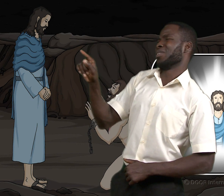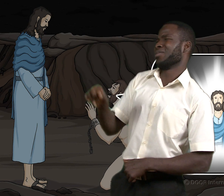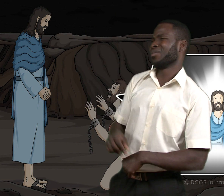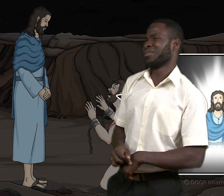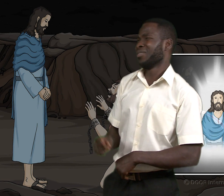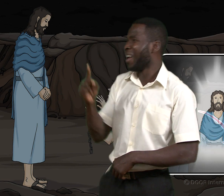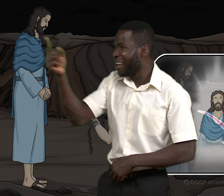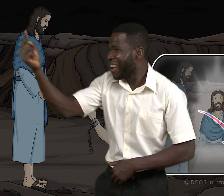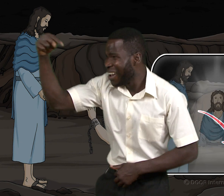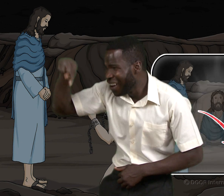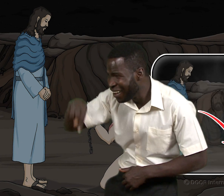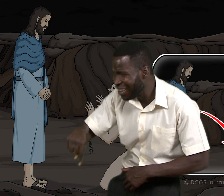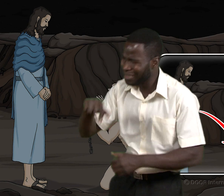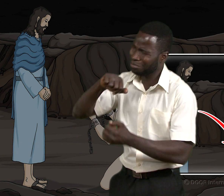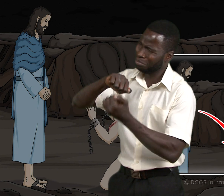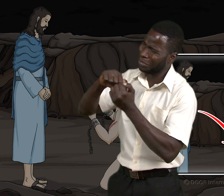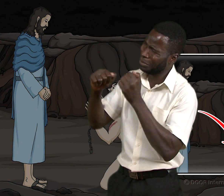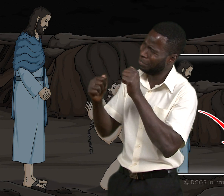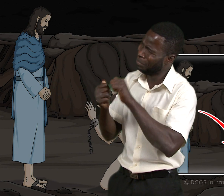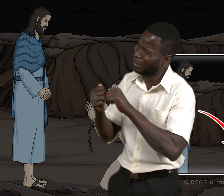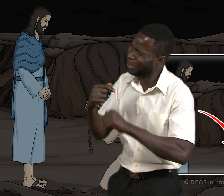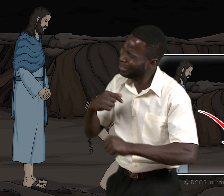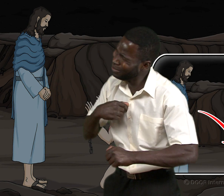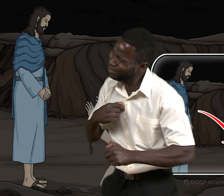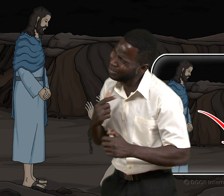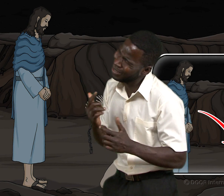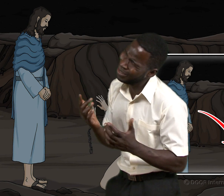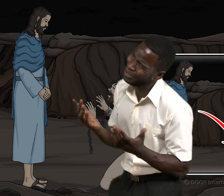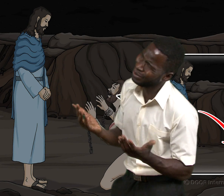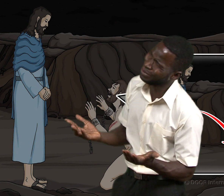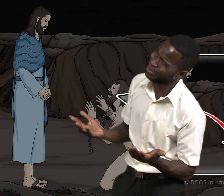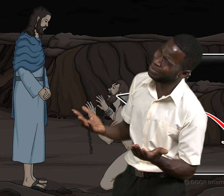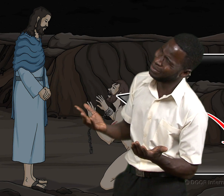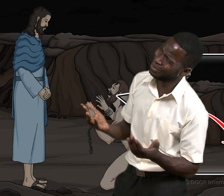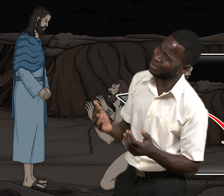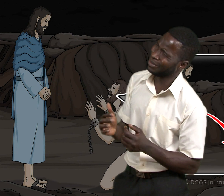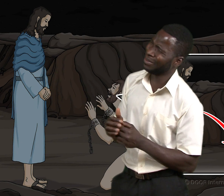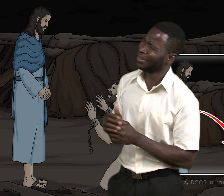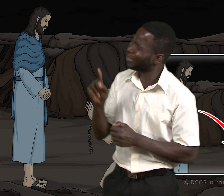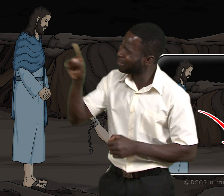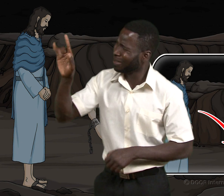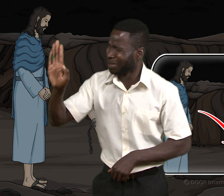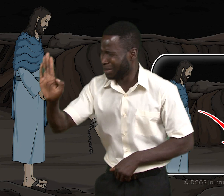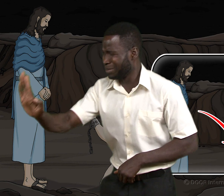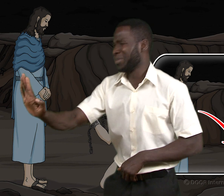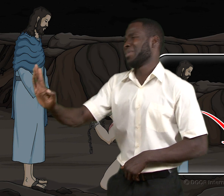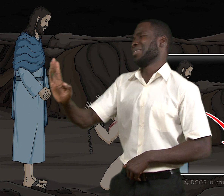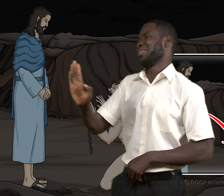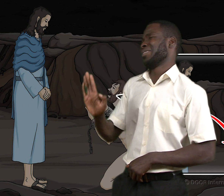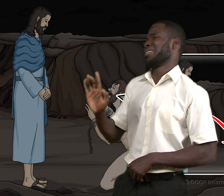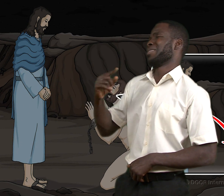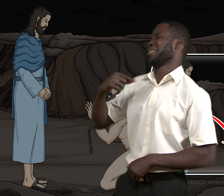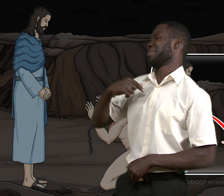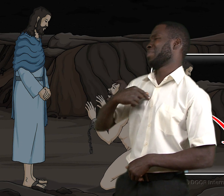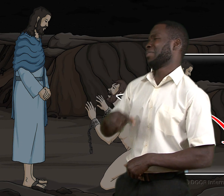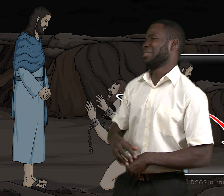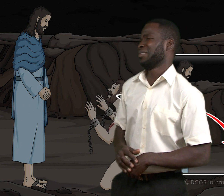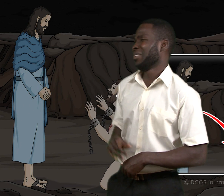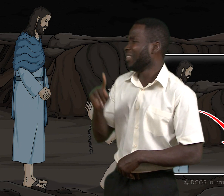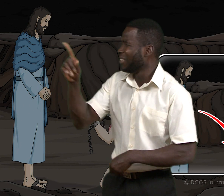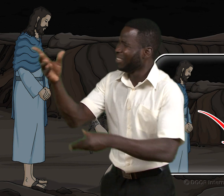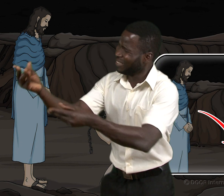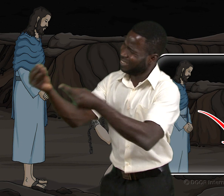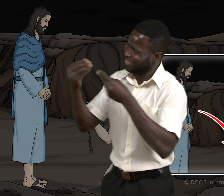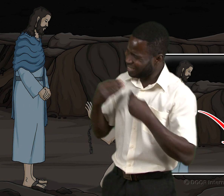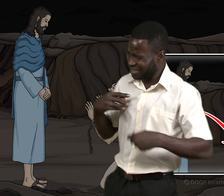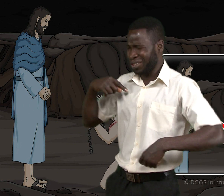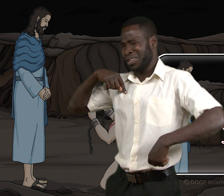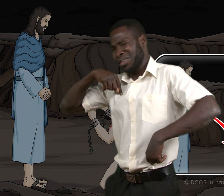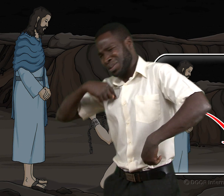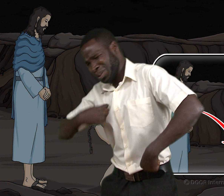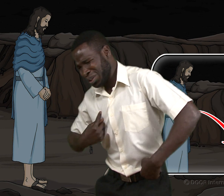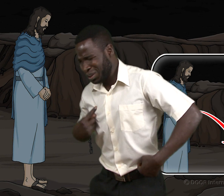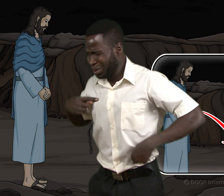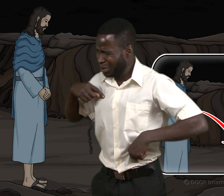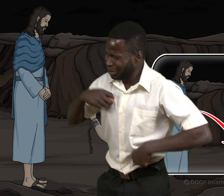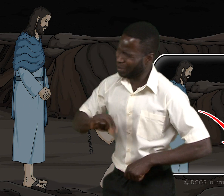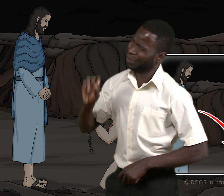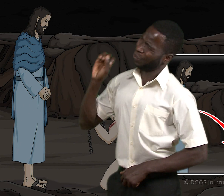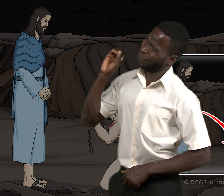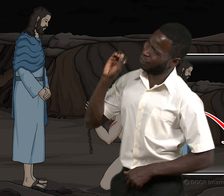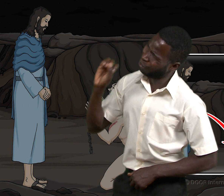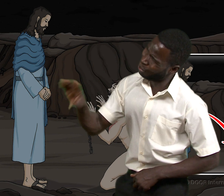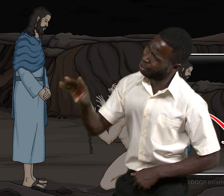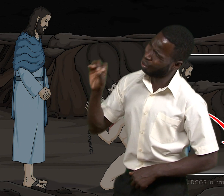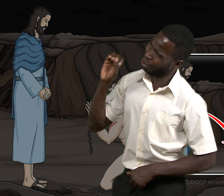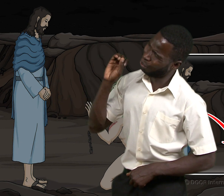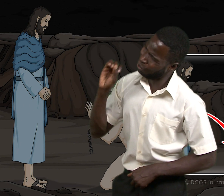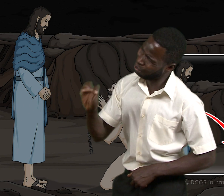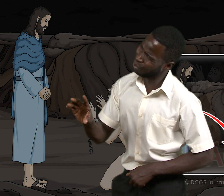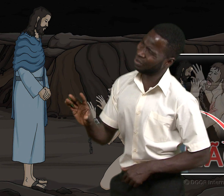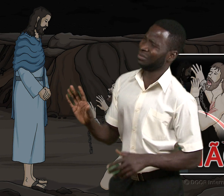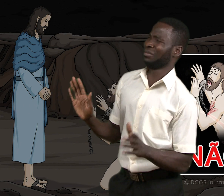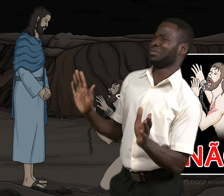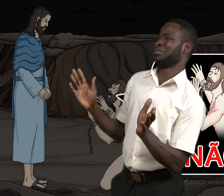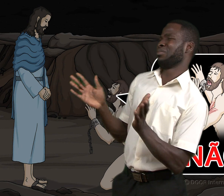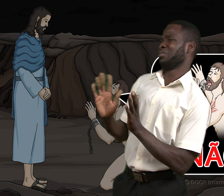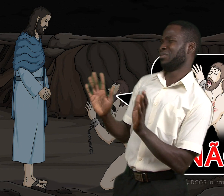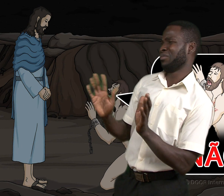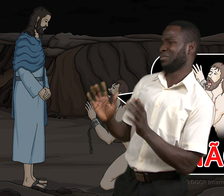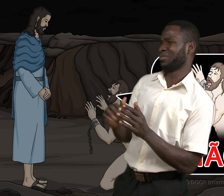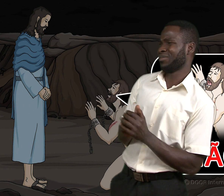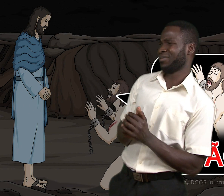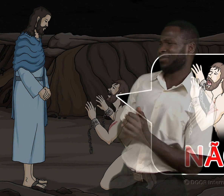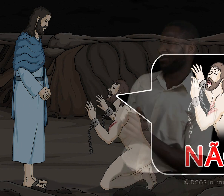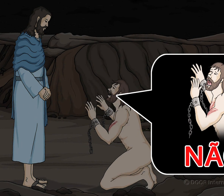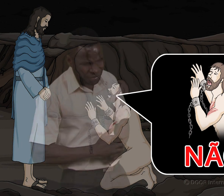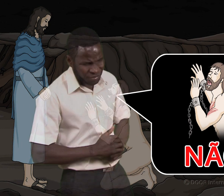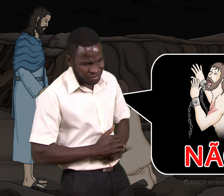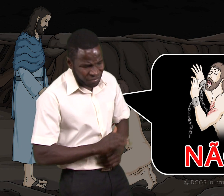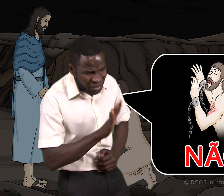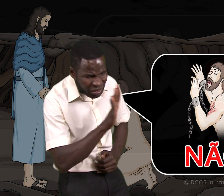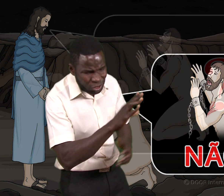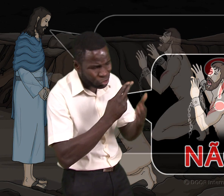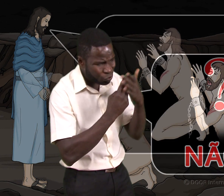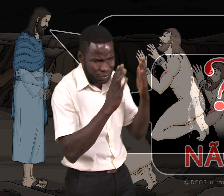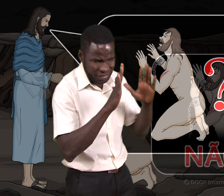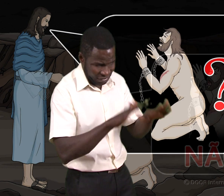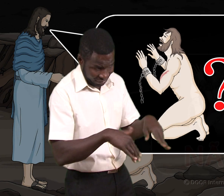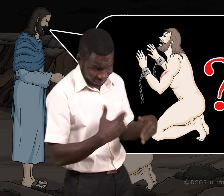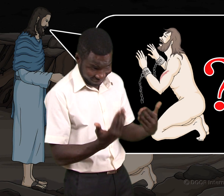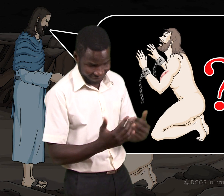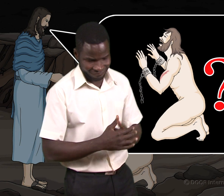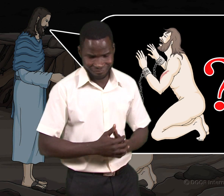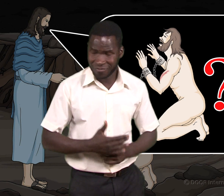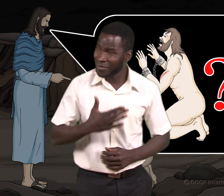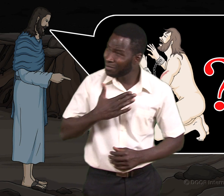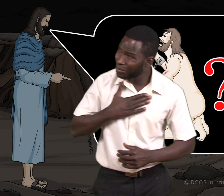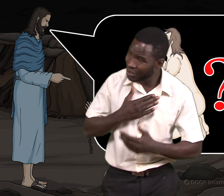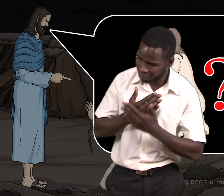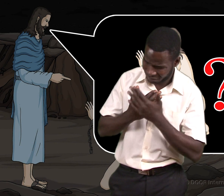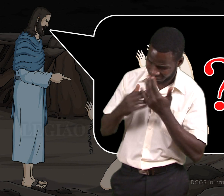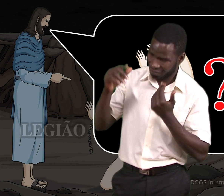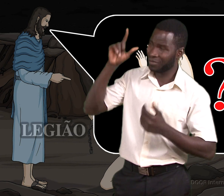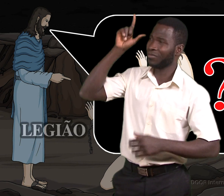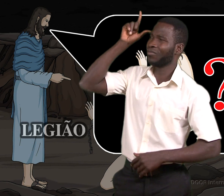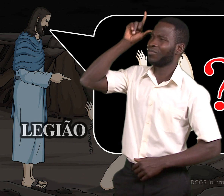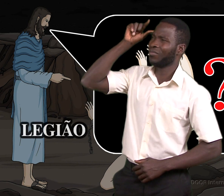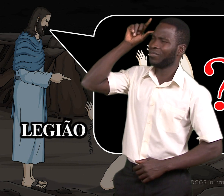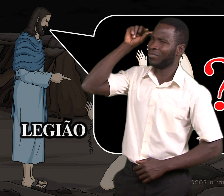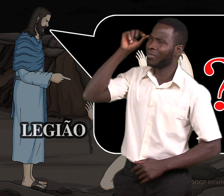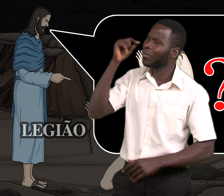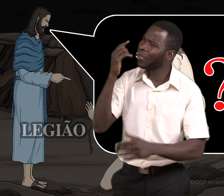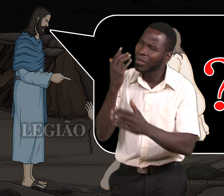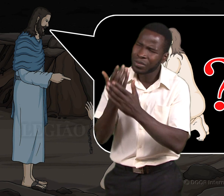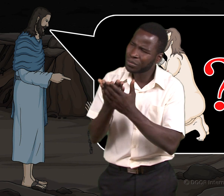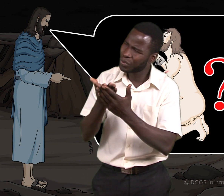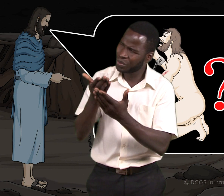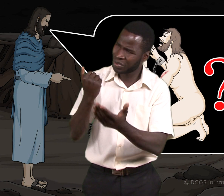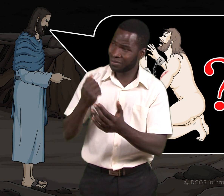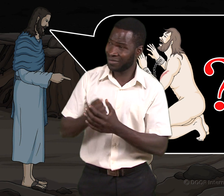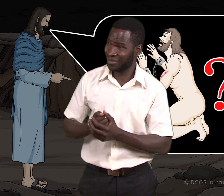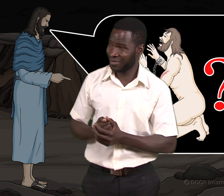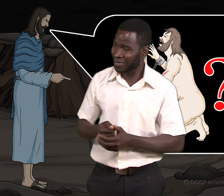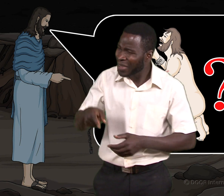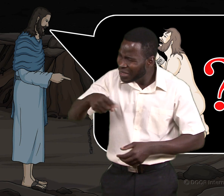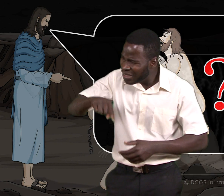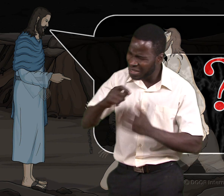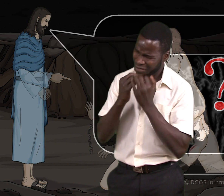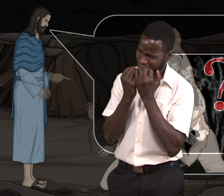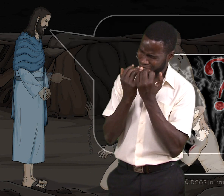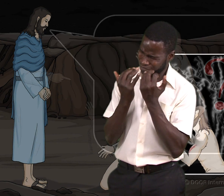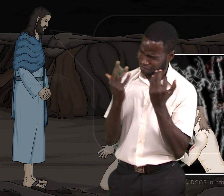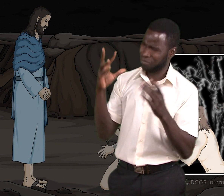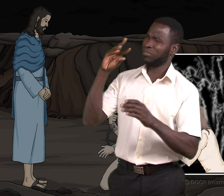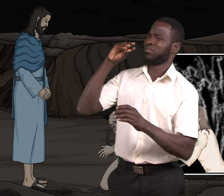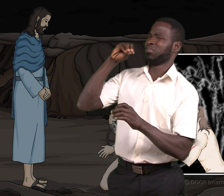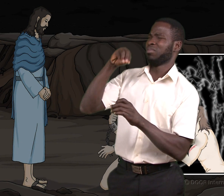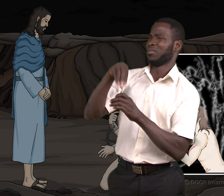For Jesus had already declared, “Come out of this man, you unclean spirit!” “What is your name?” Jesus asked.